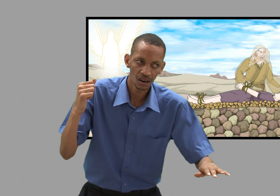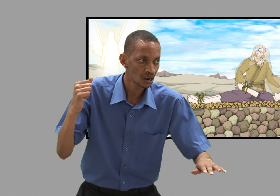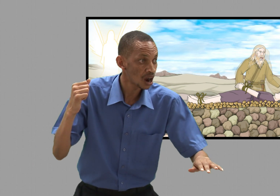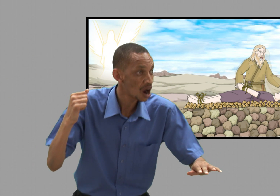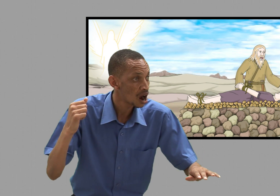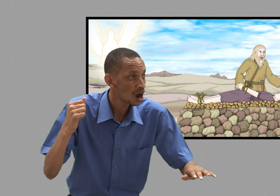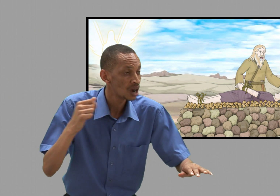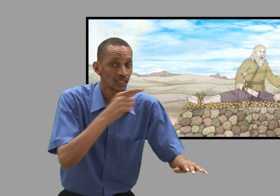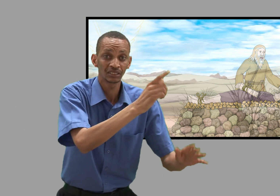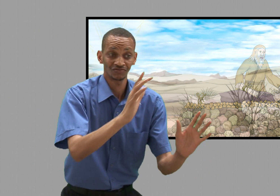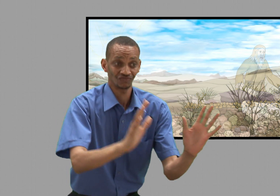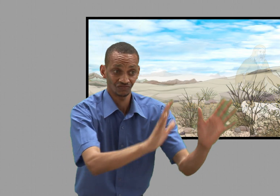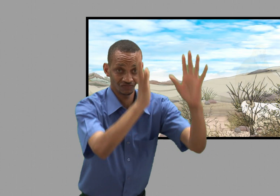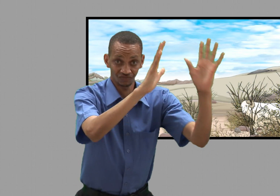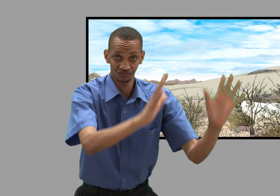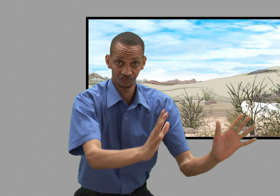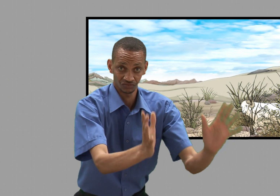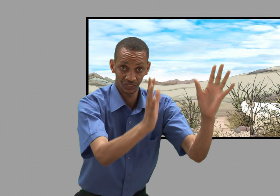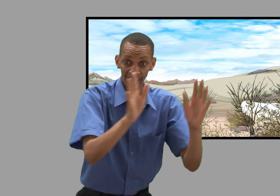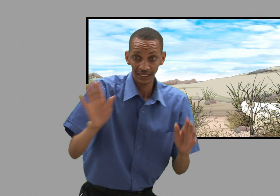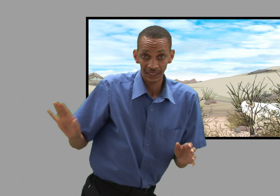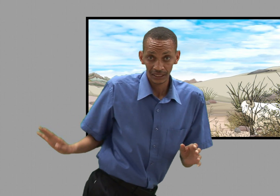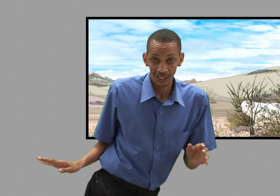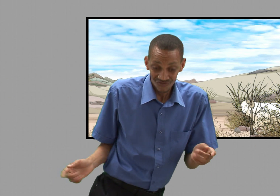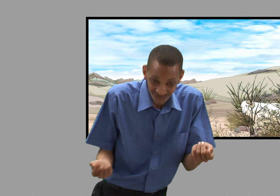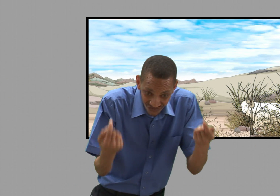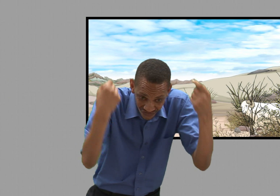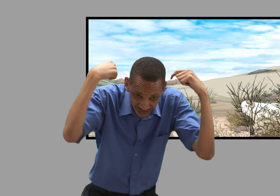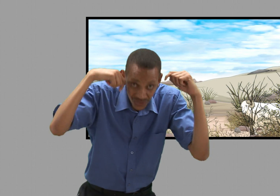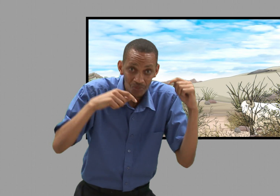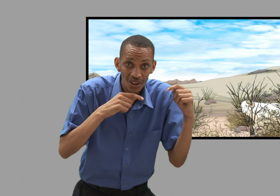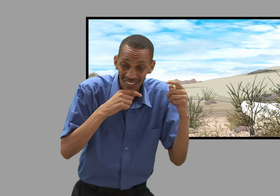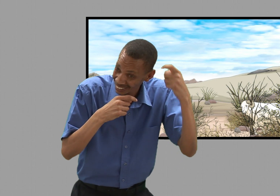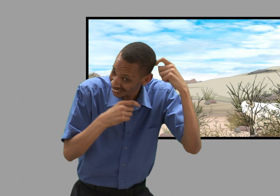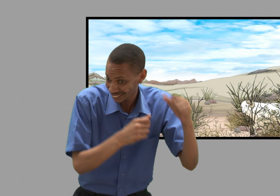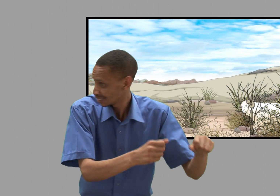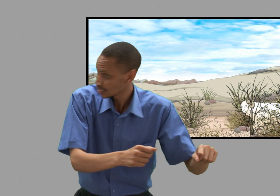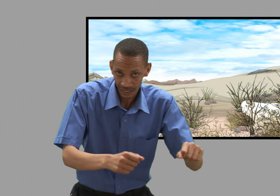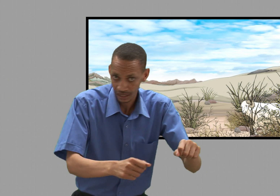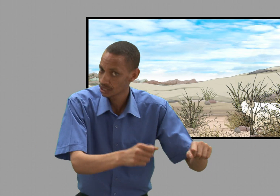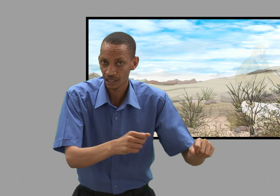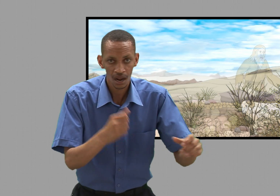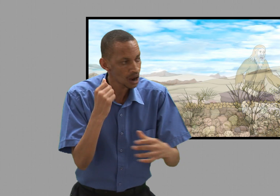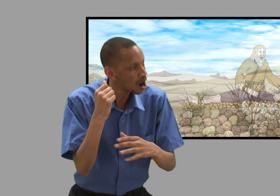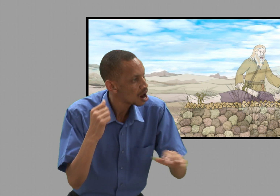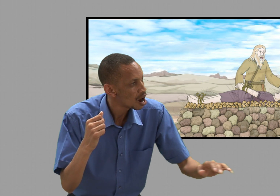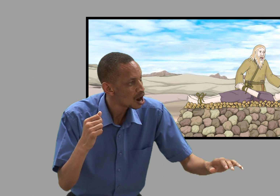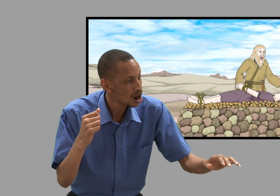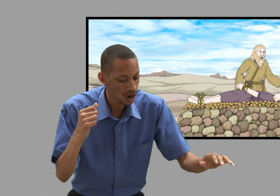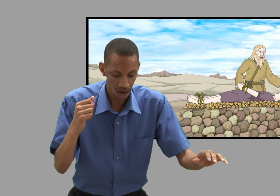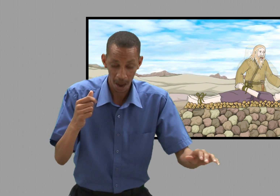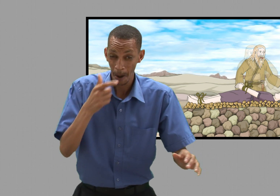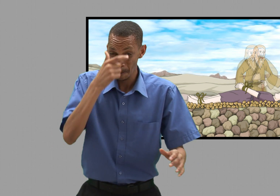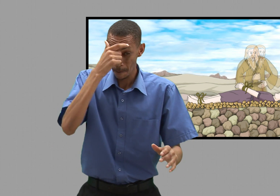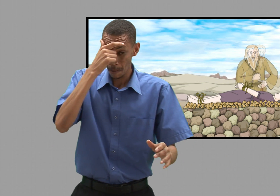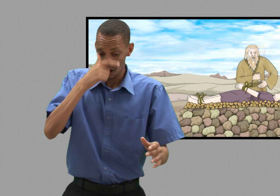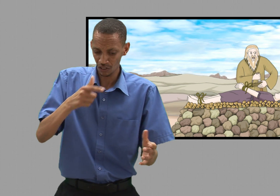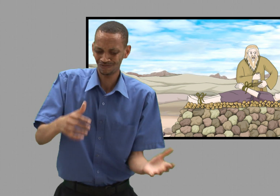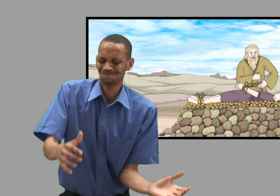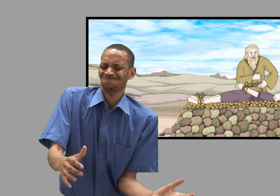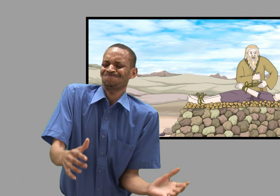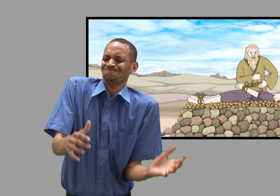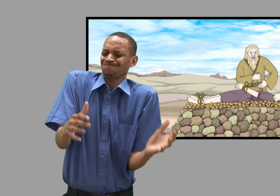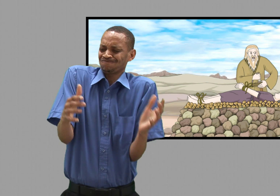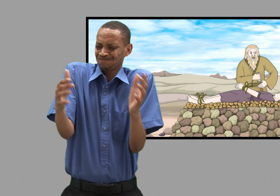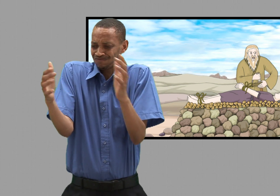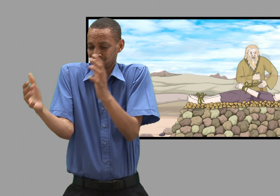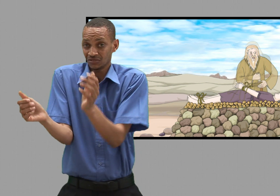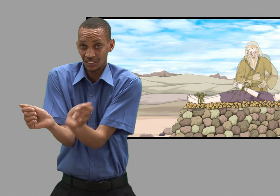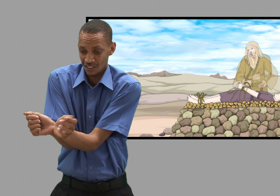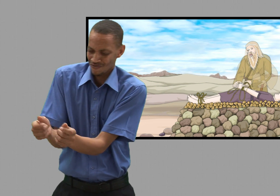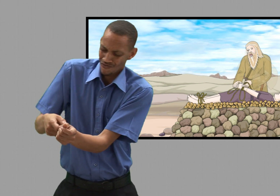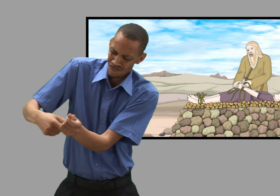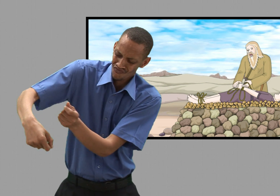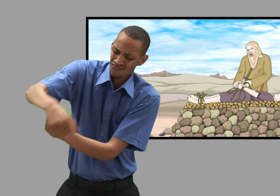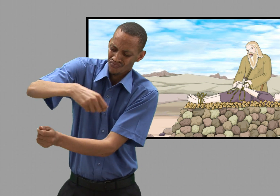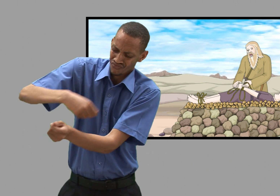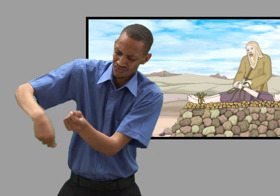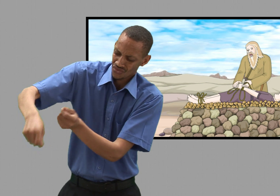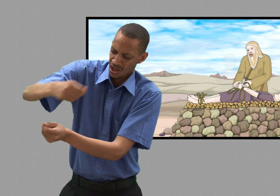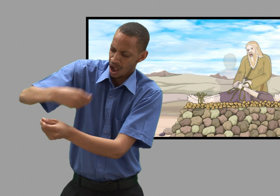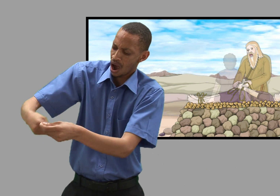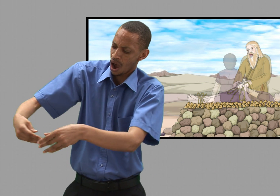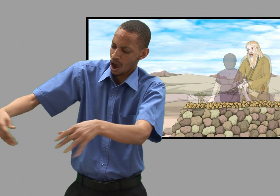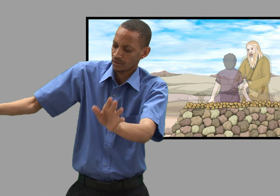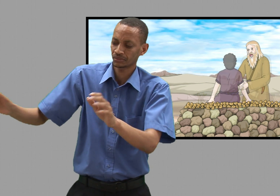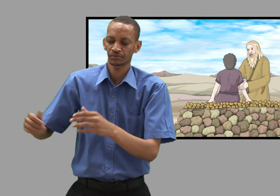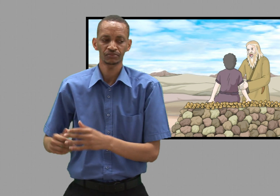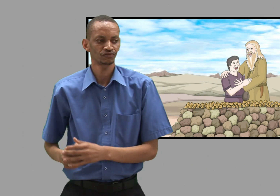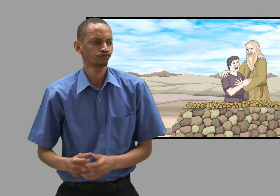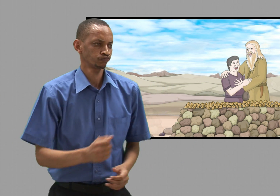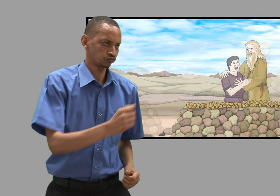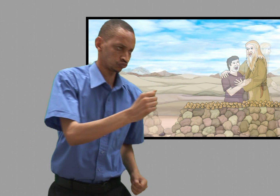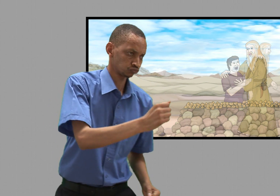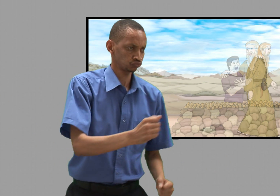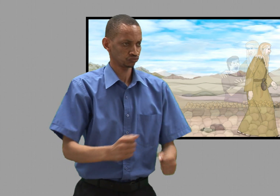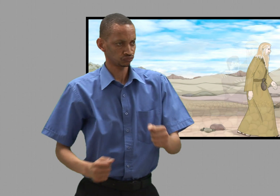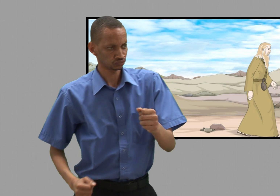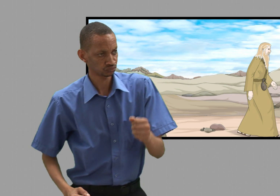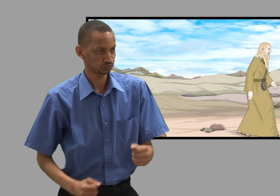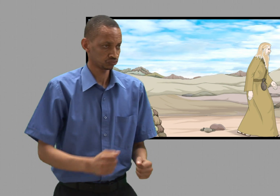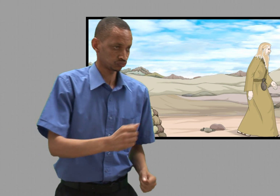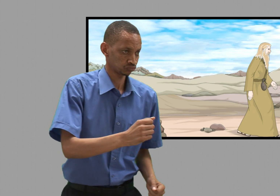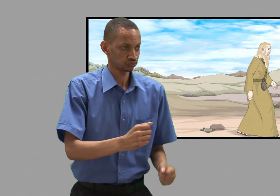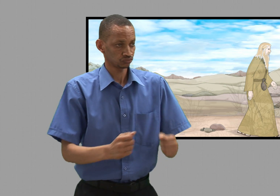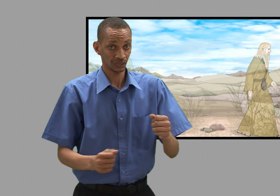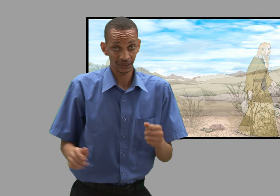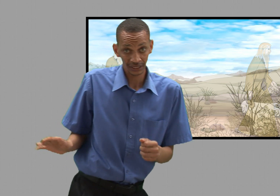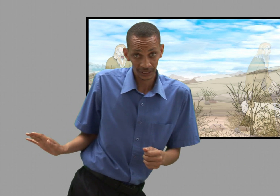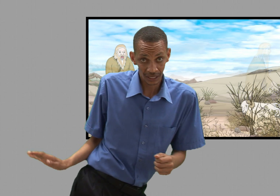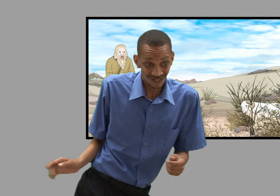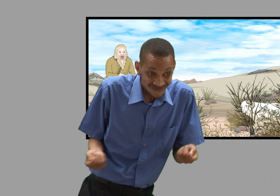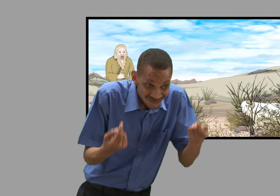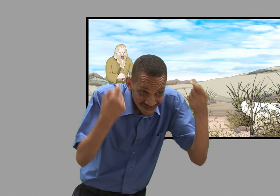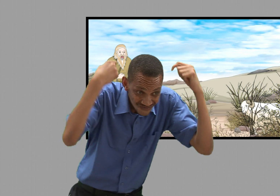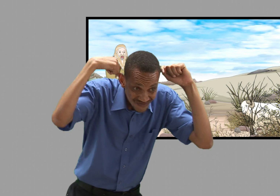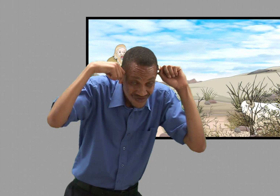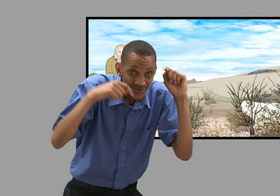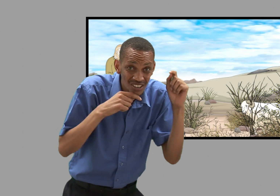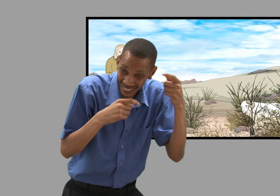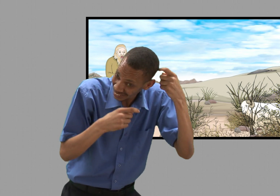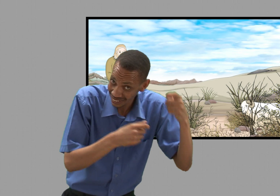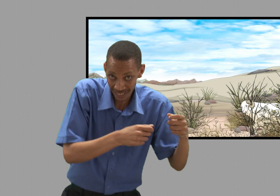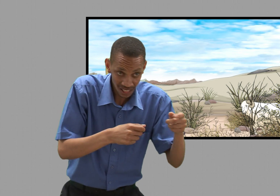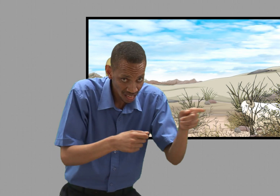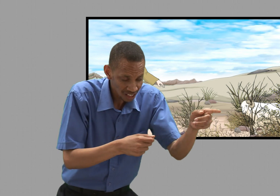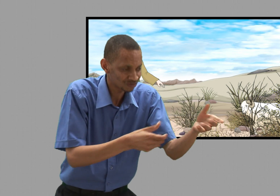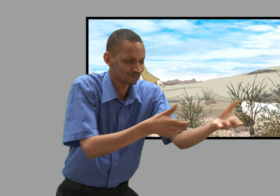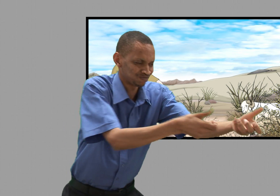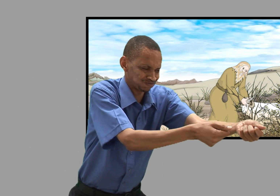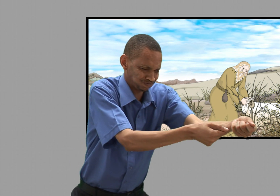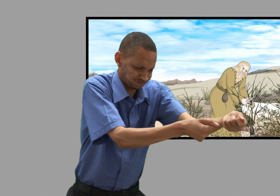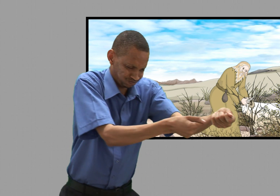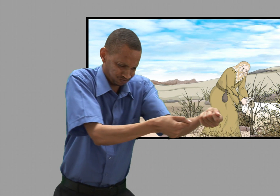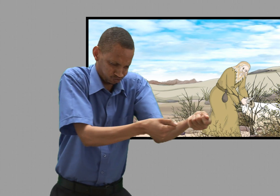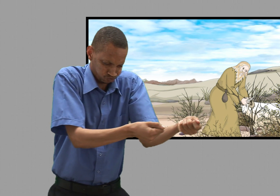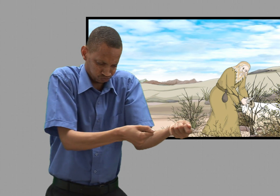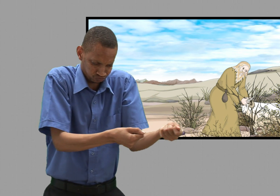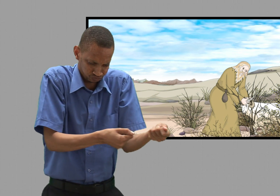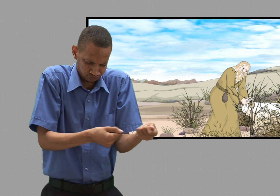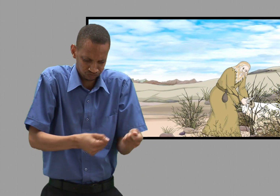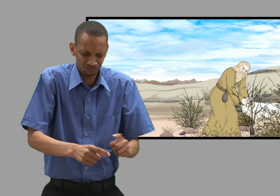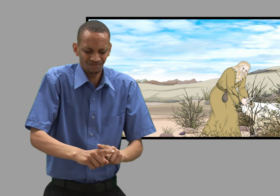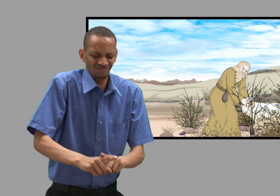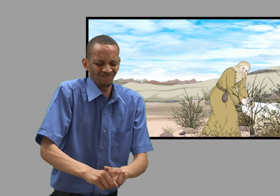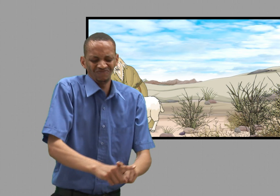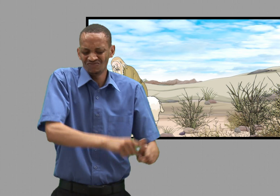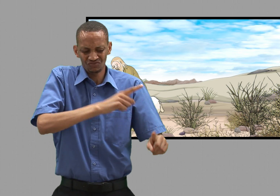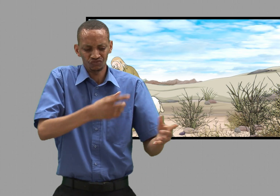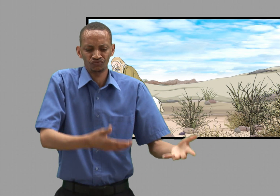Then Abraham looked up and saw behind him a ram in a thicket, caught by its horns.